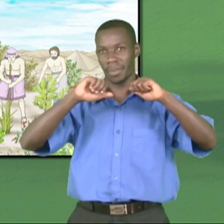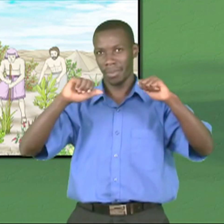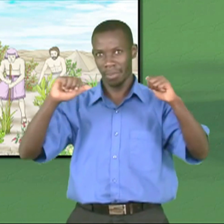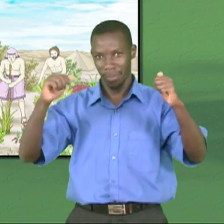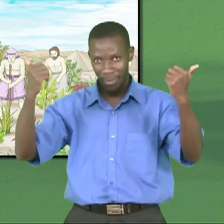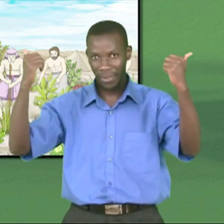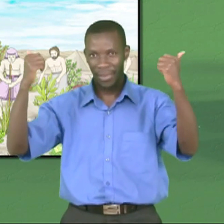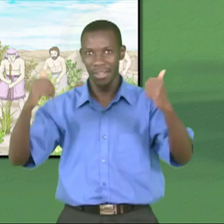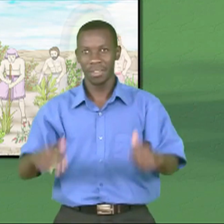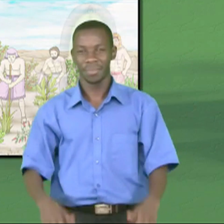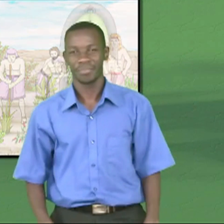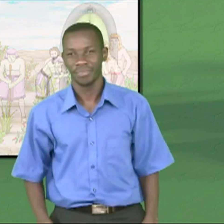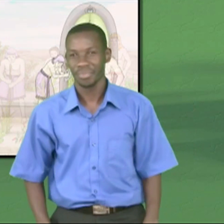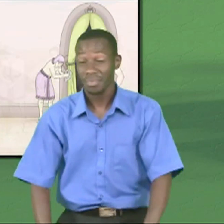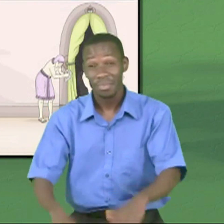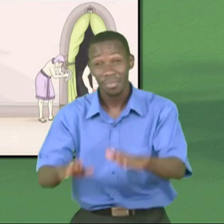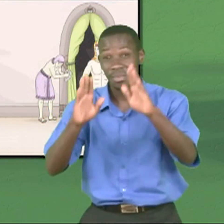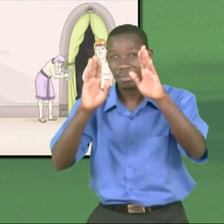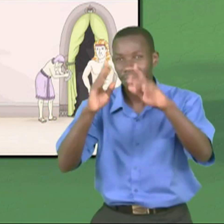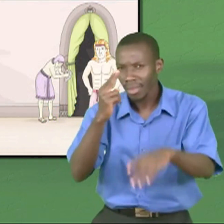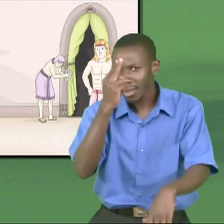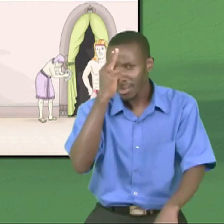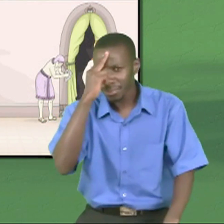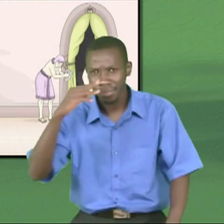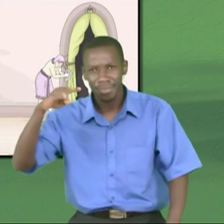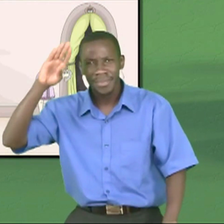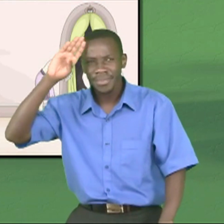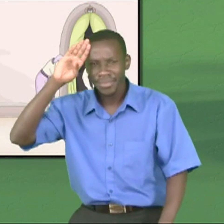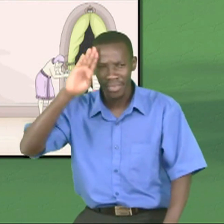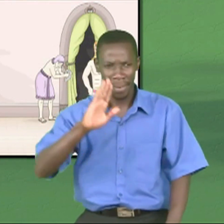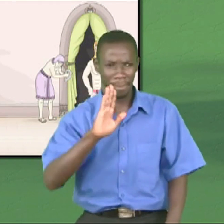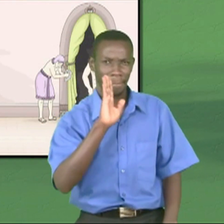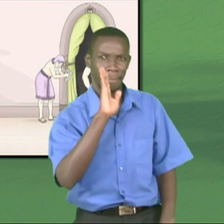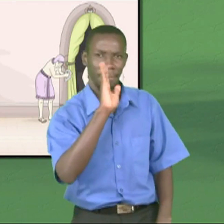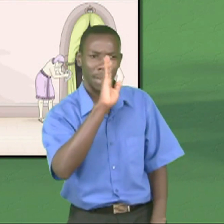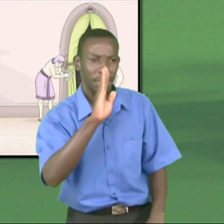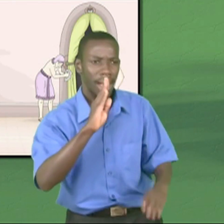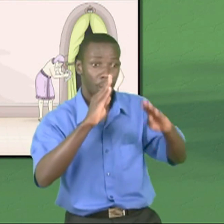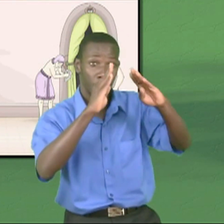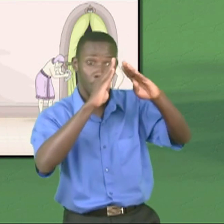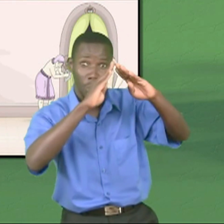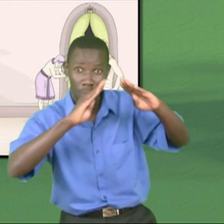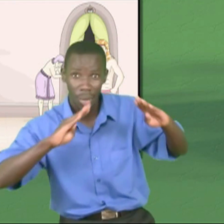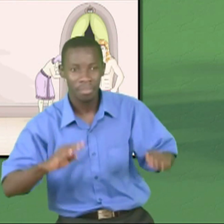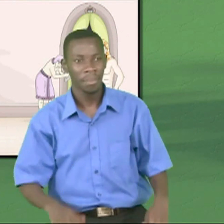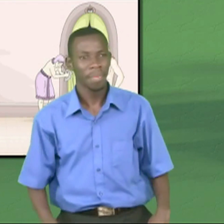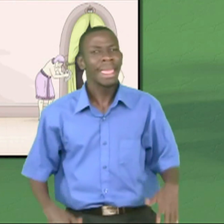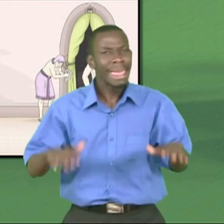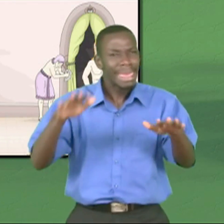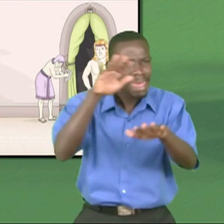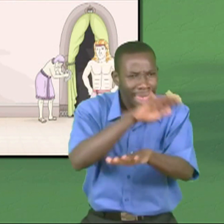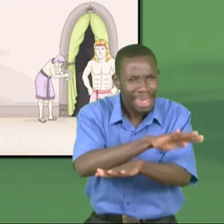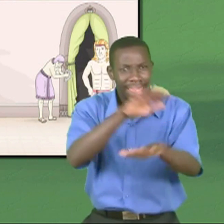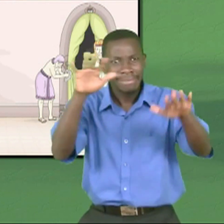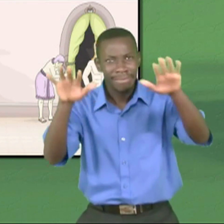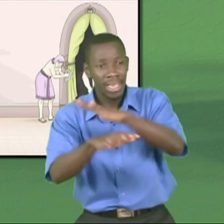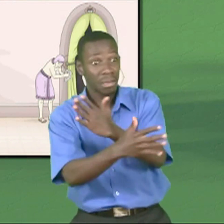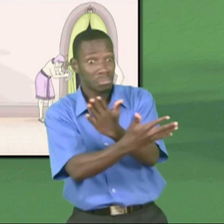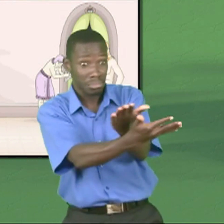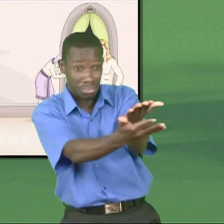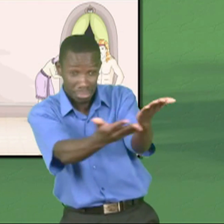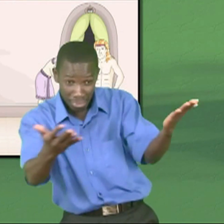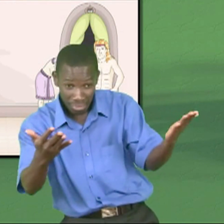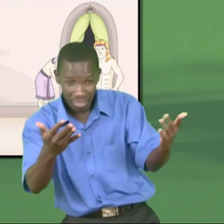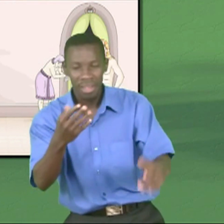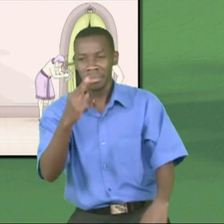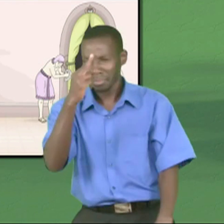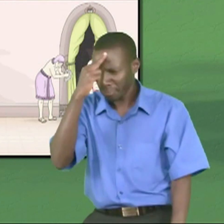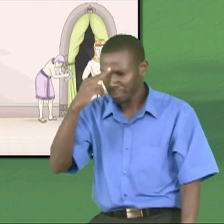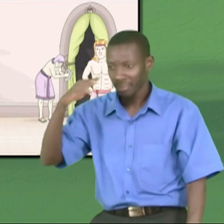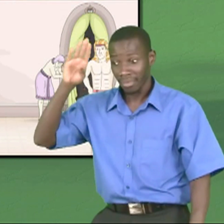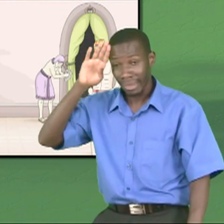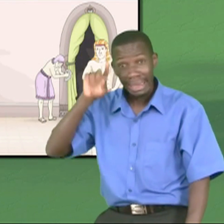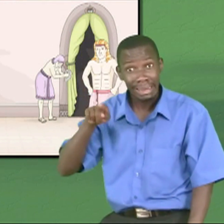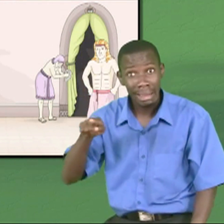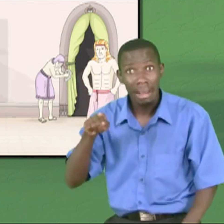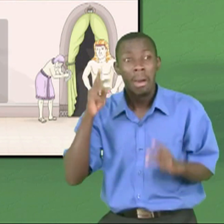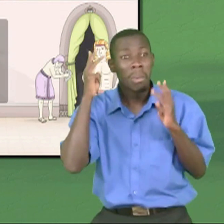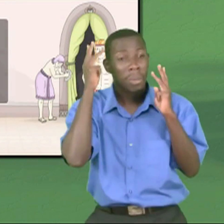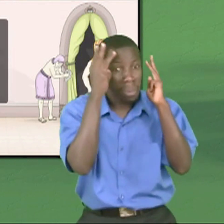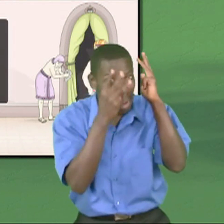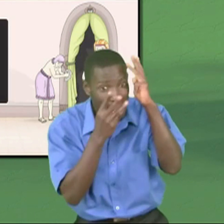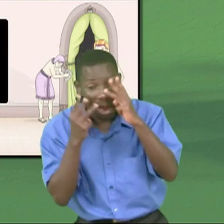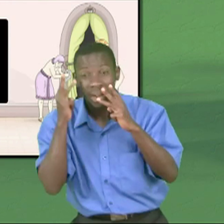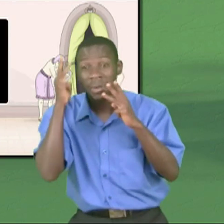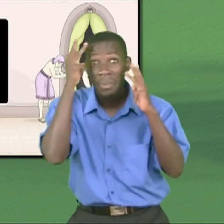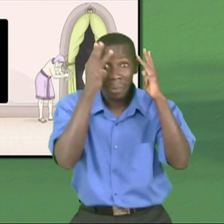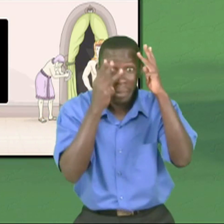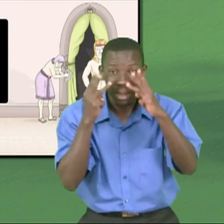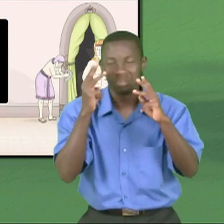So Potiphar left all that he owned in Joseph’s care;